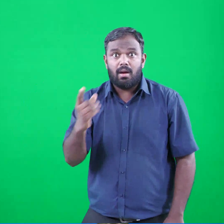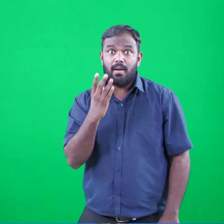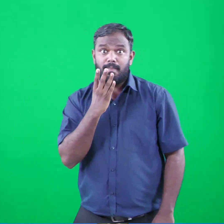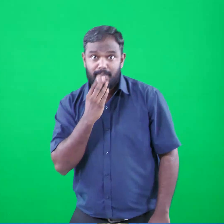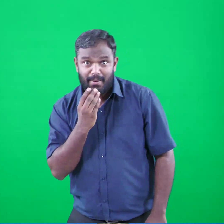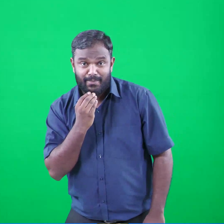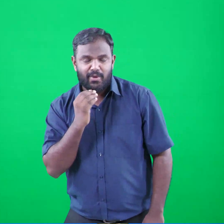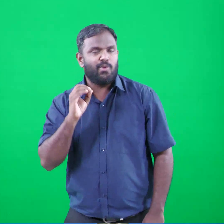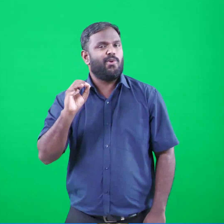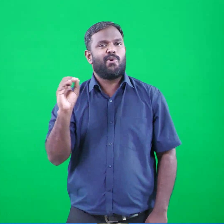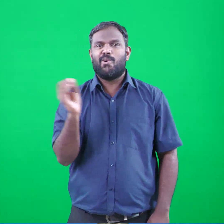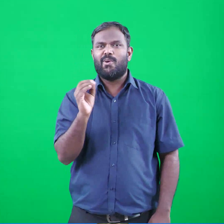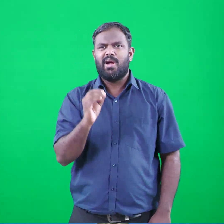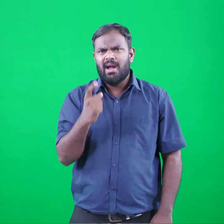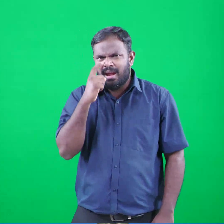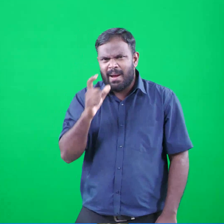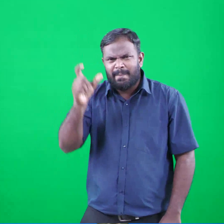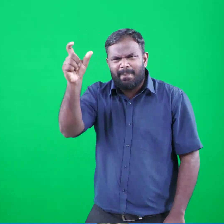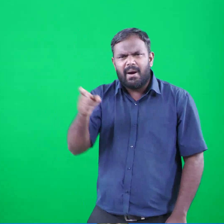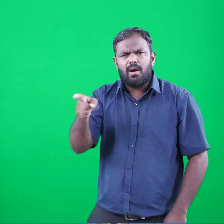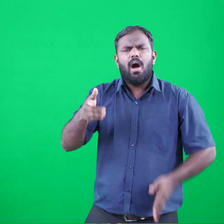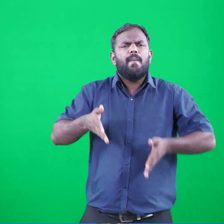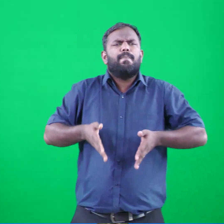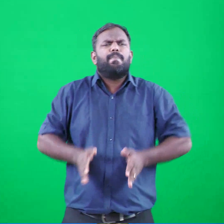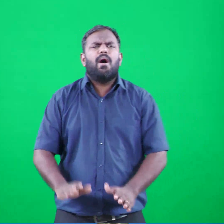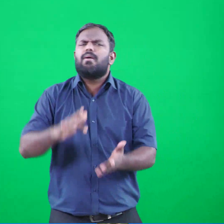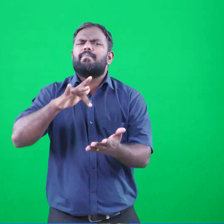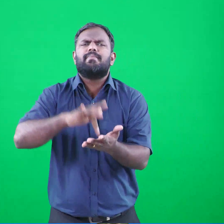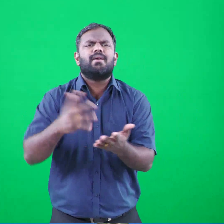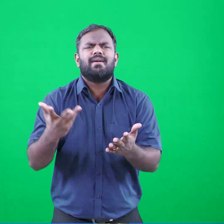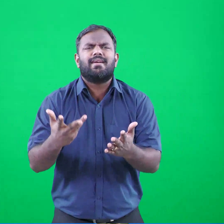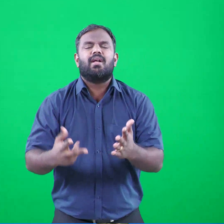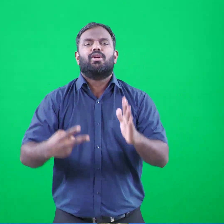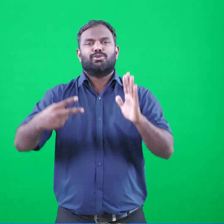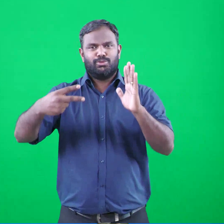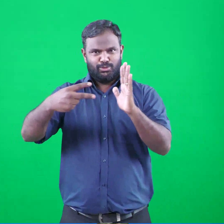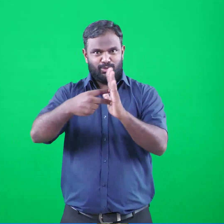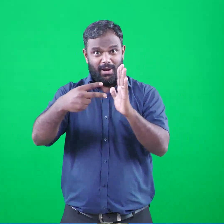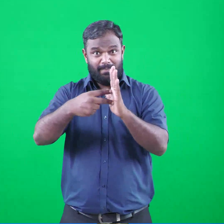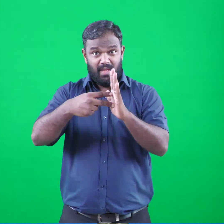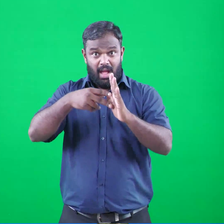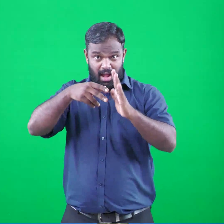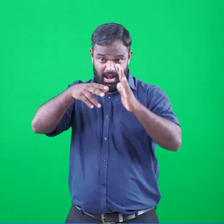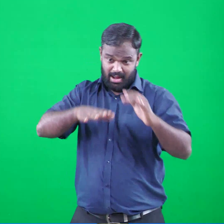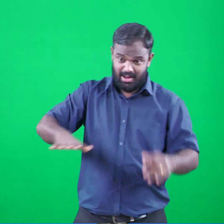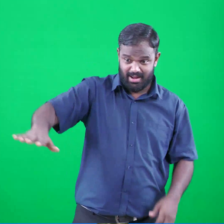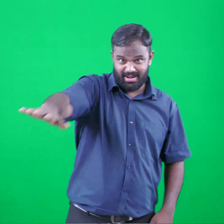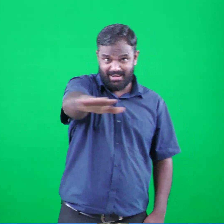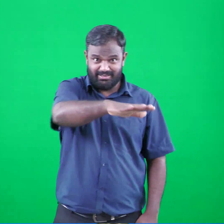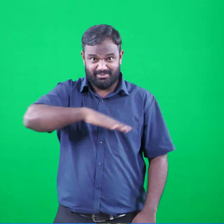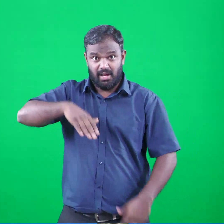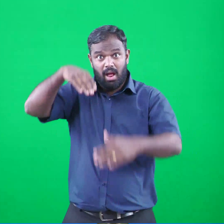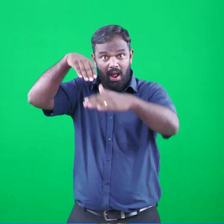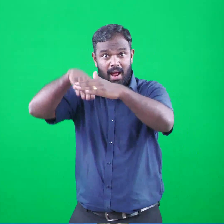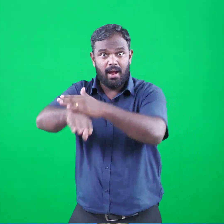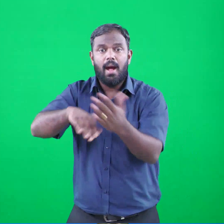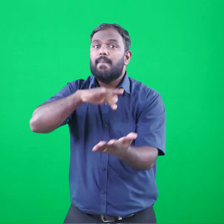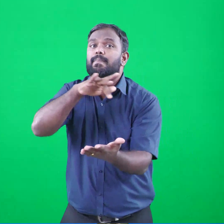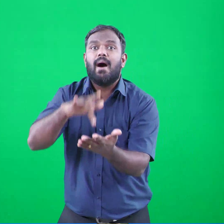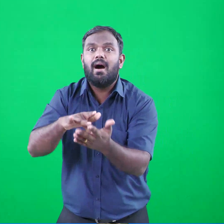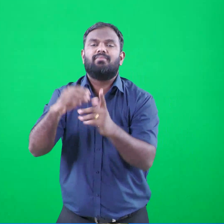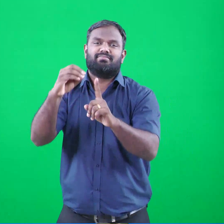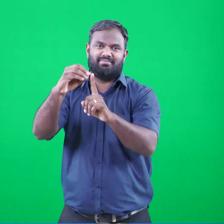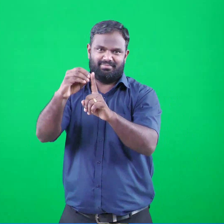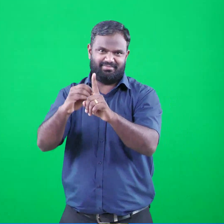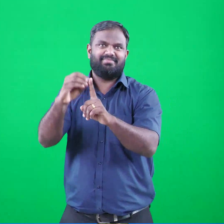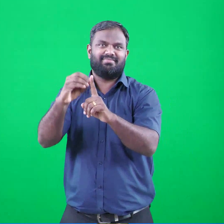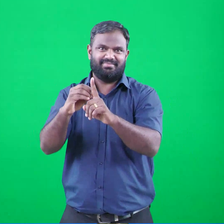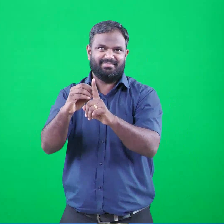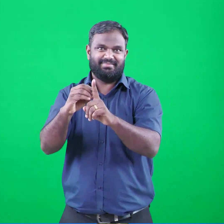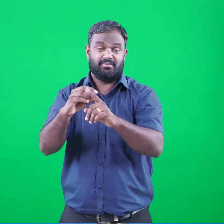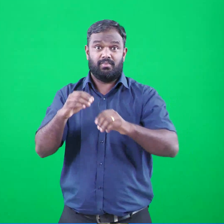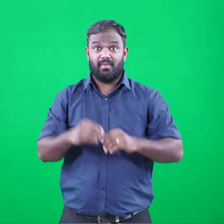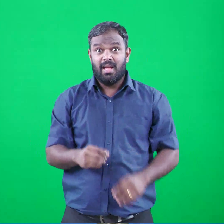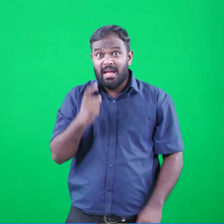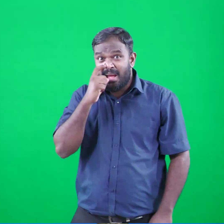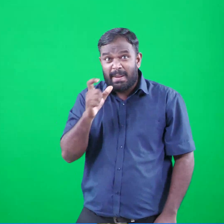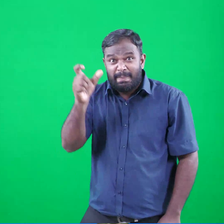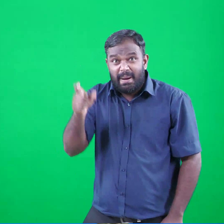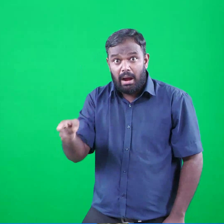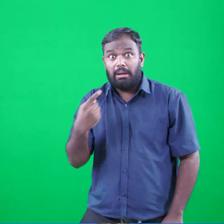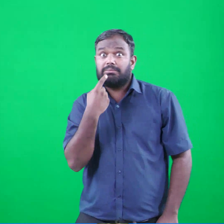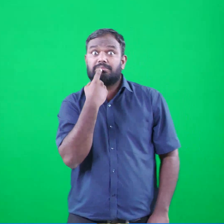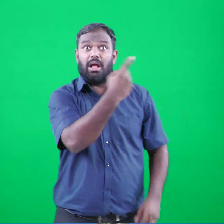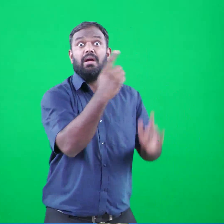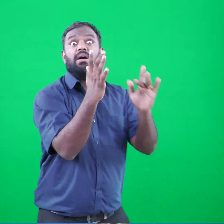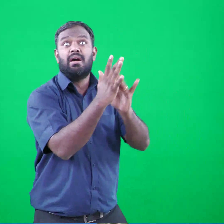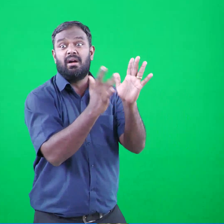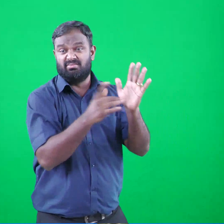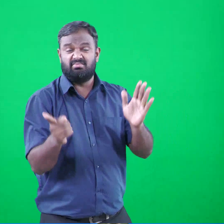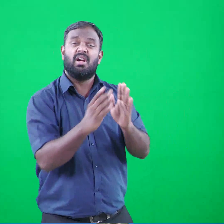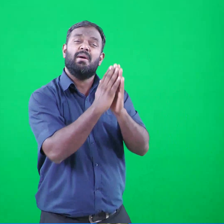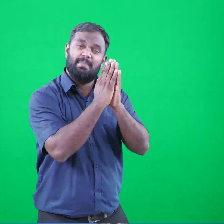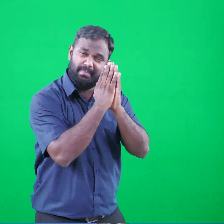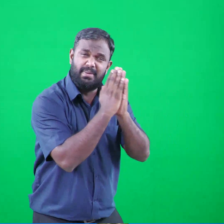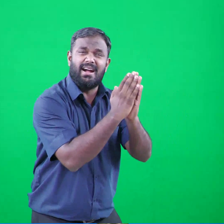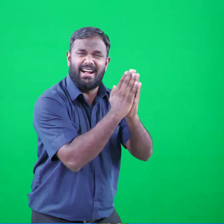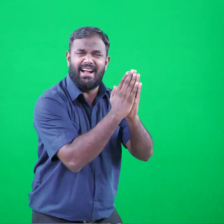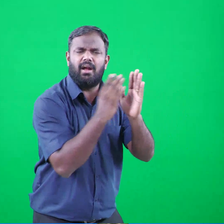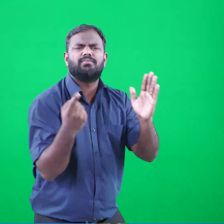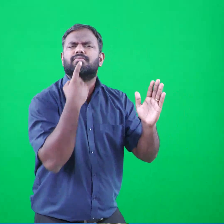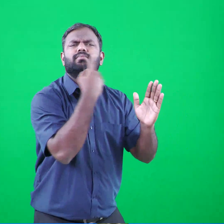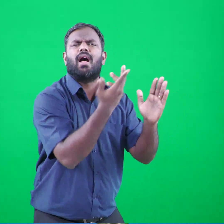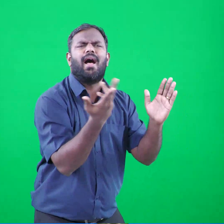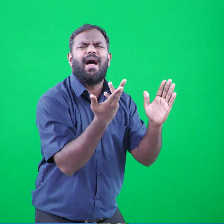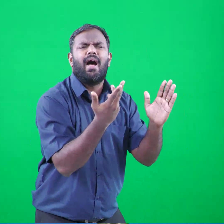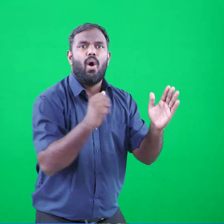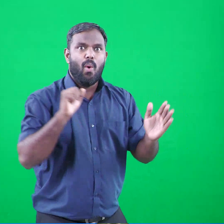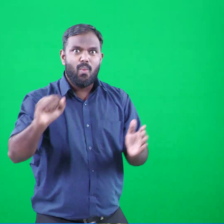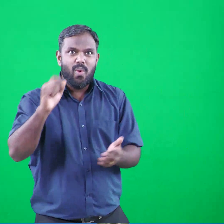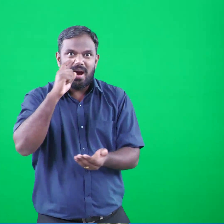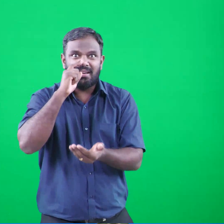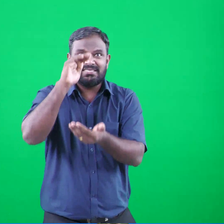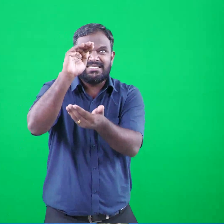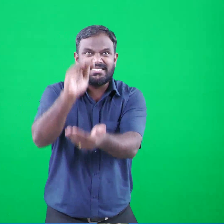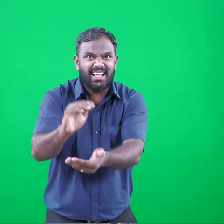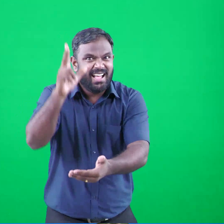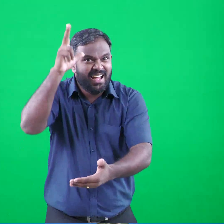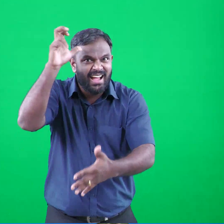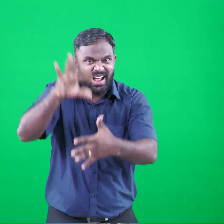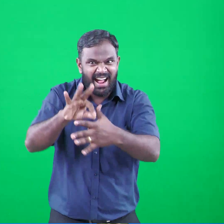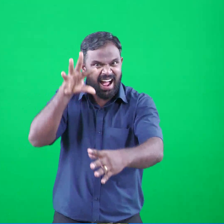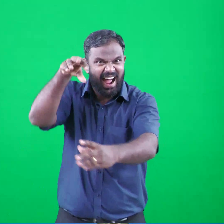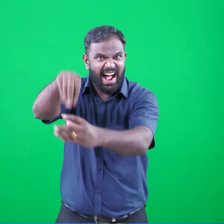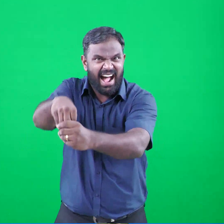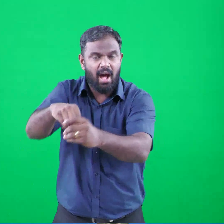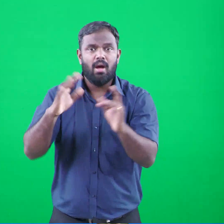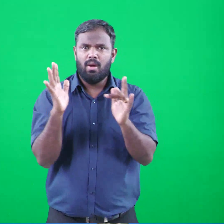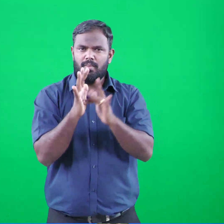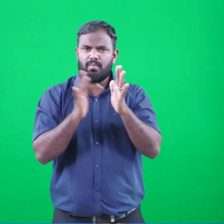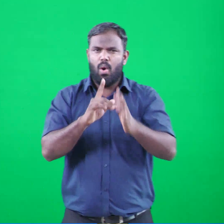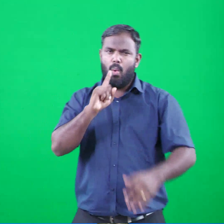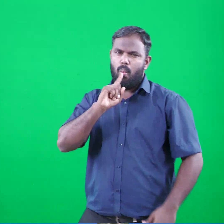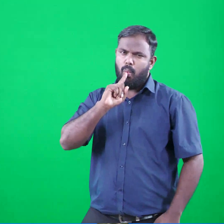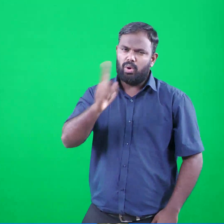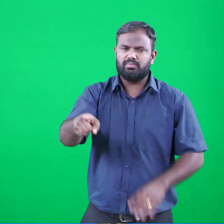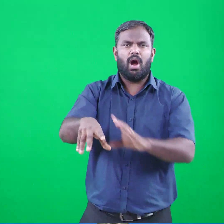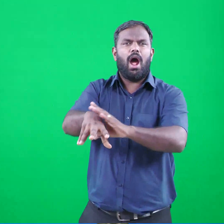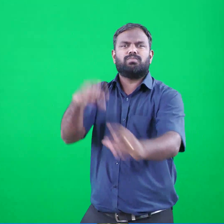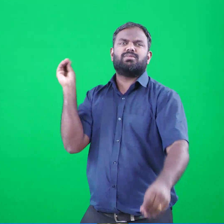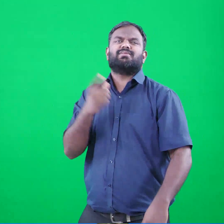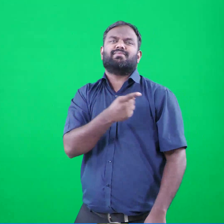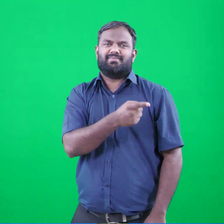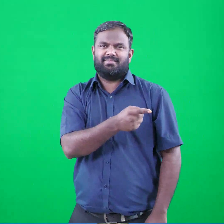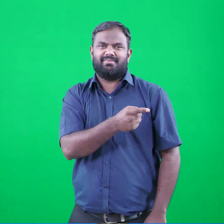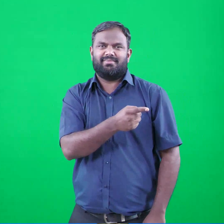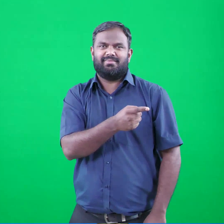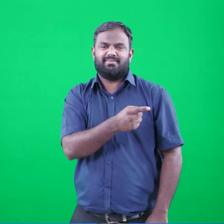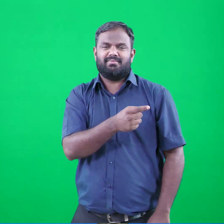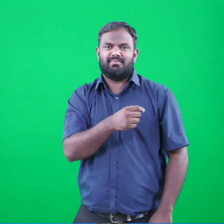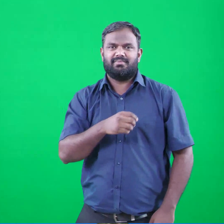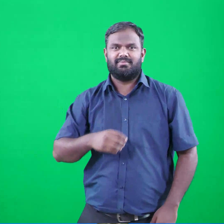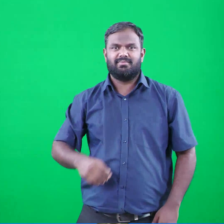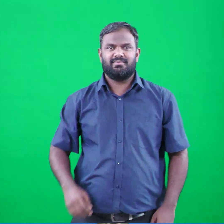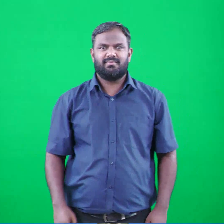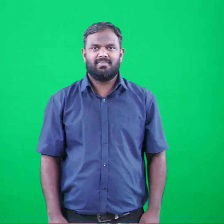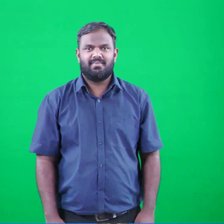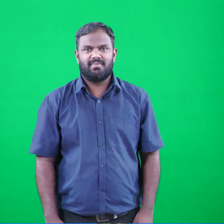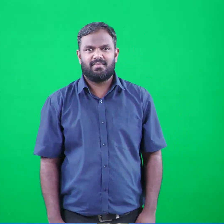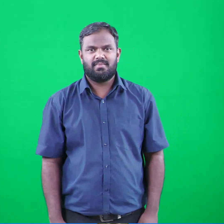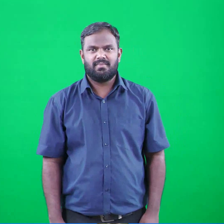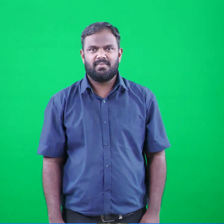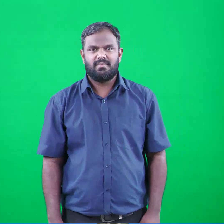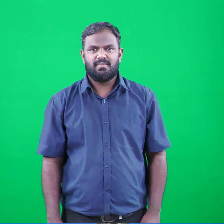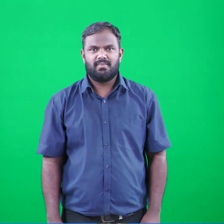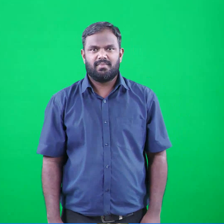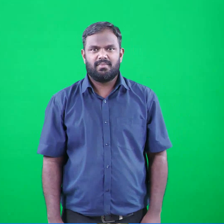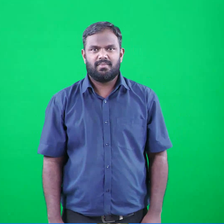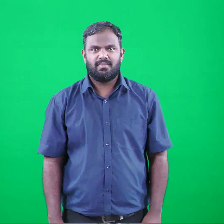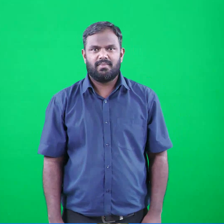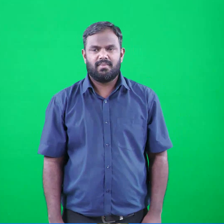Now she was a Greek woman of Syrophoenician origin, and she kept asking Jesus to drive the demon out of her daughter.